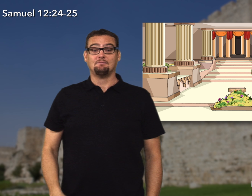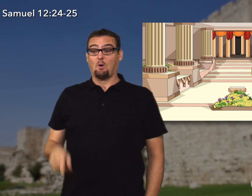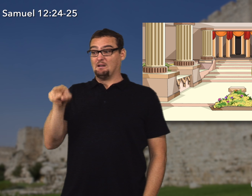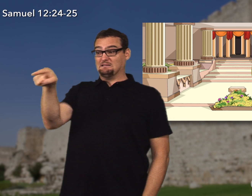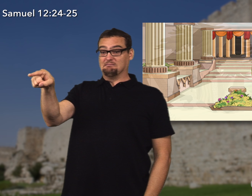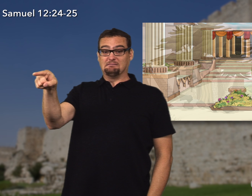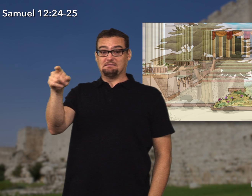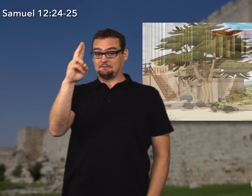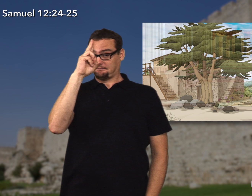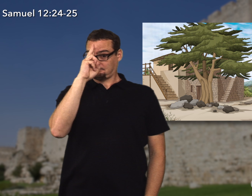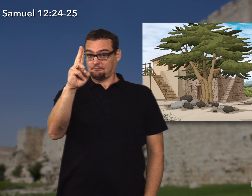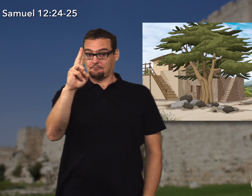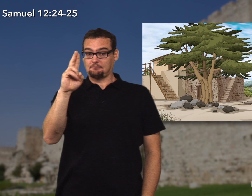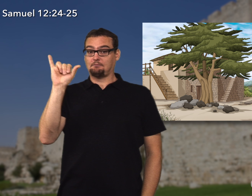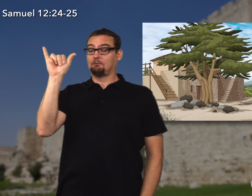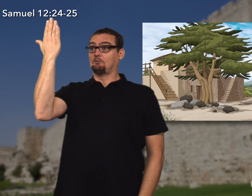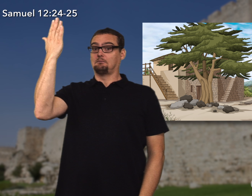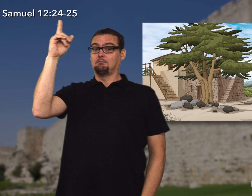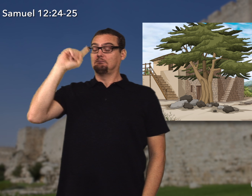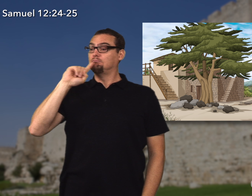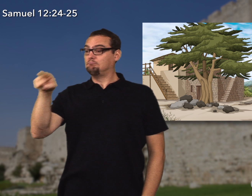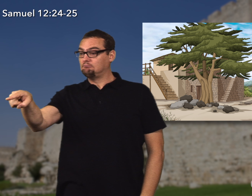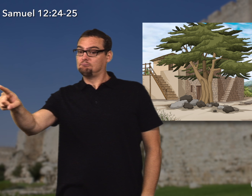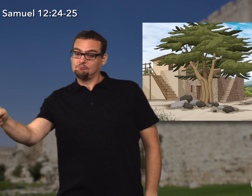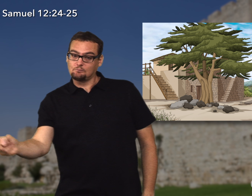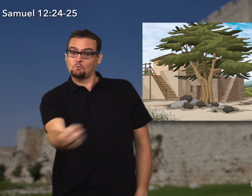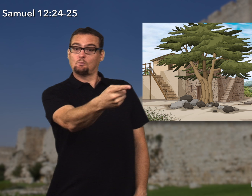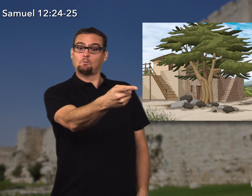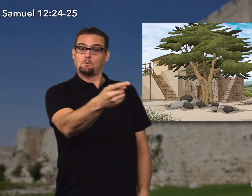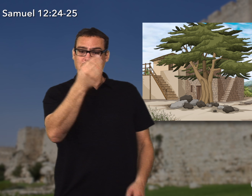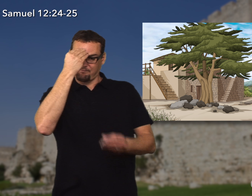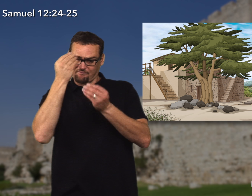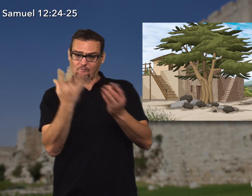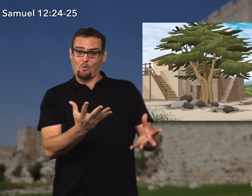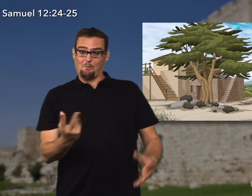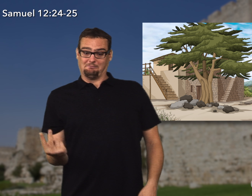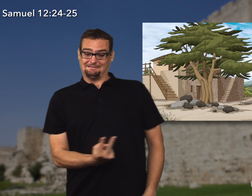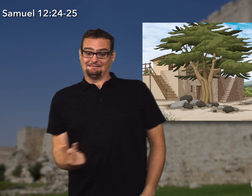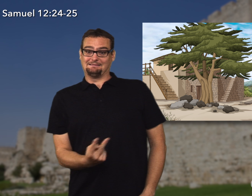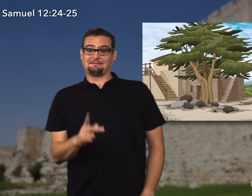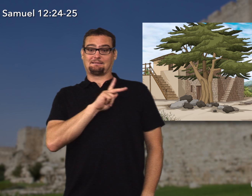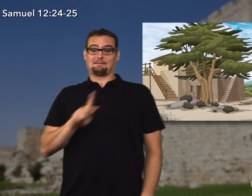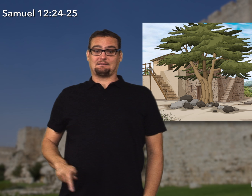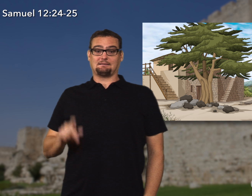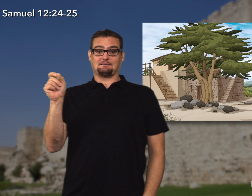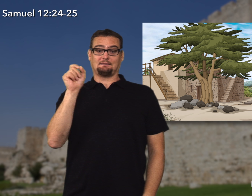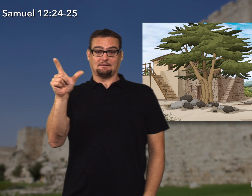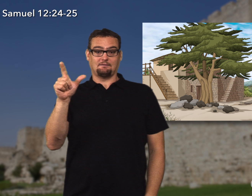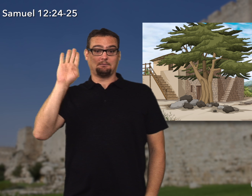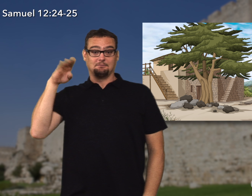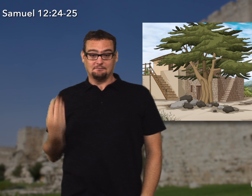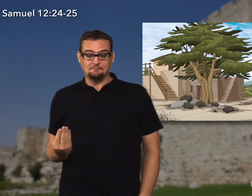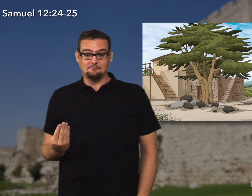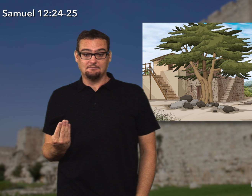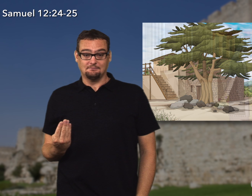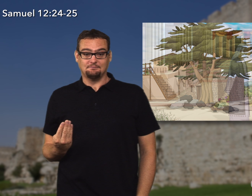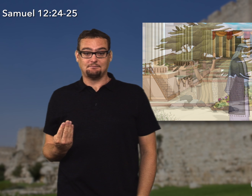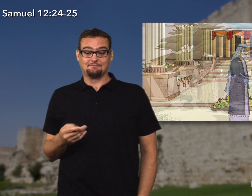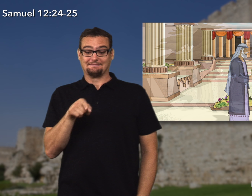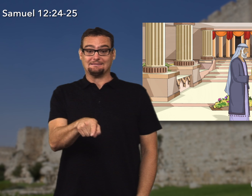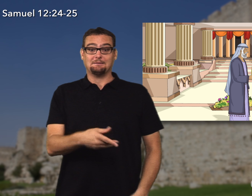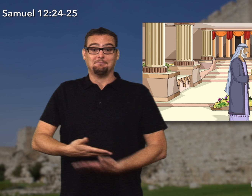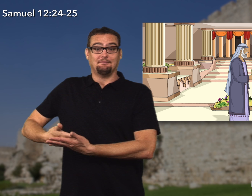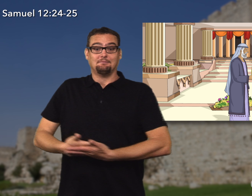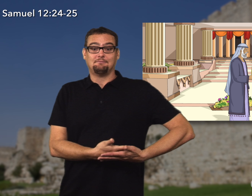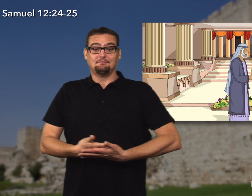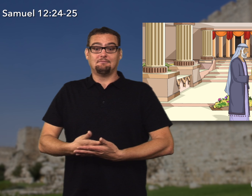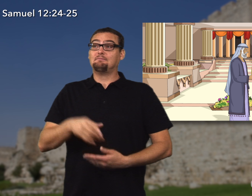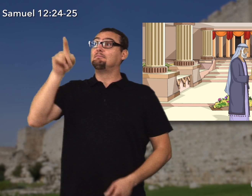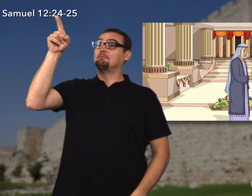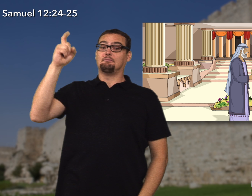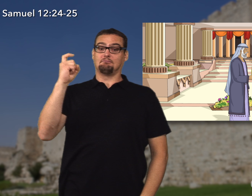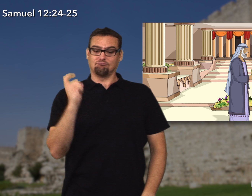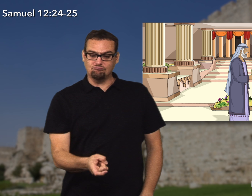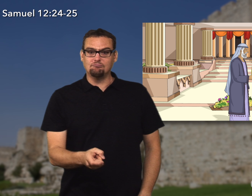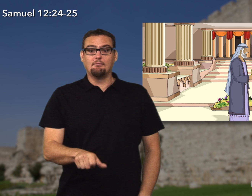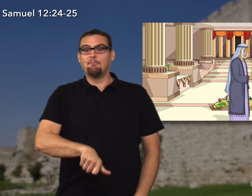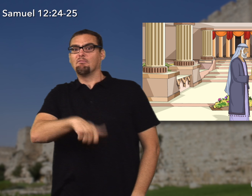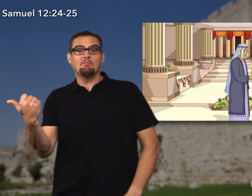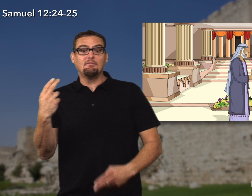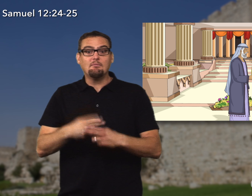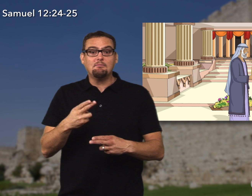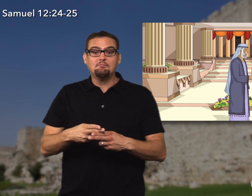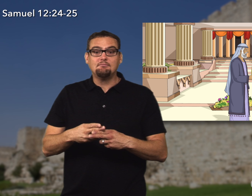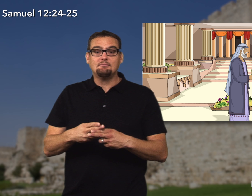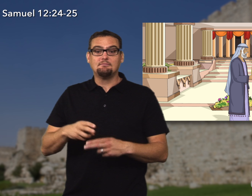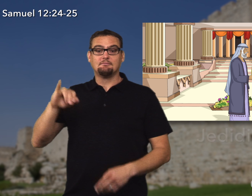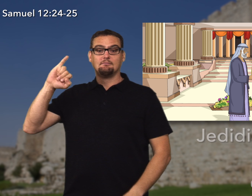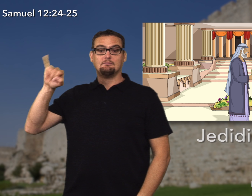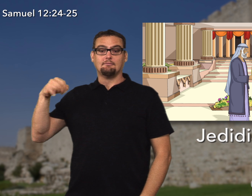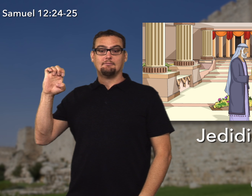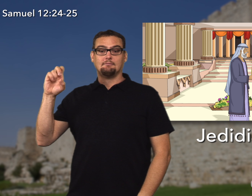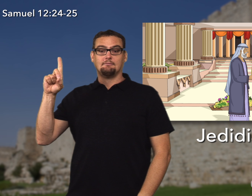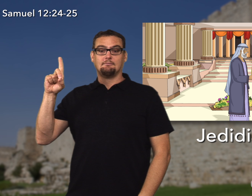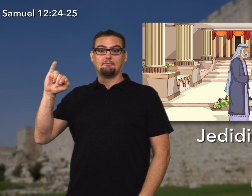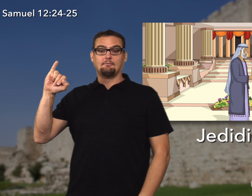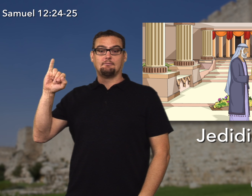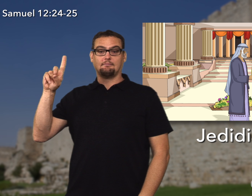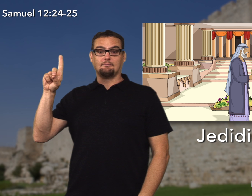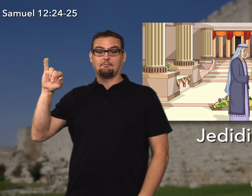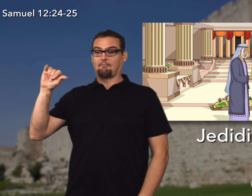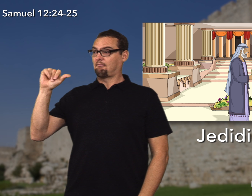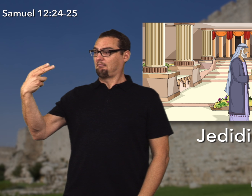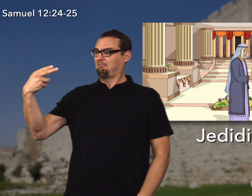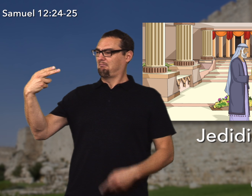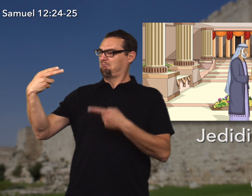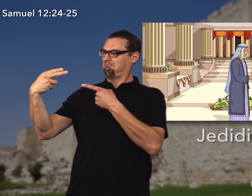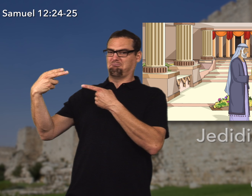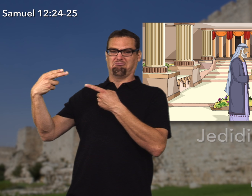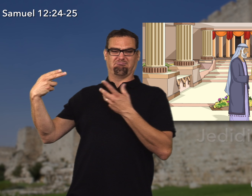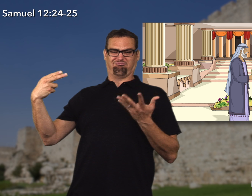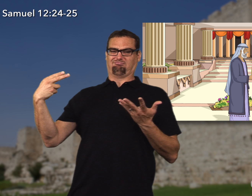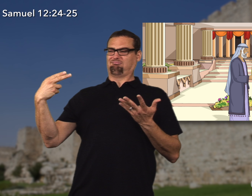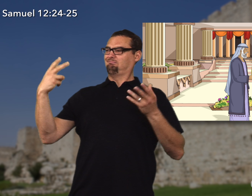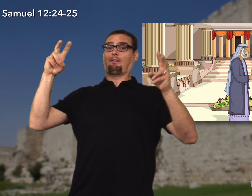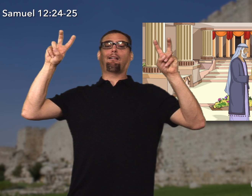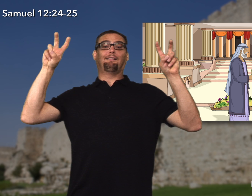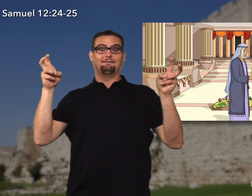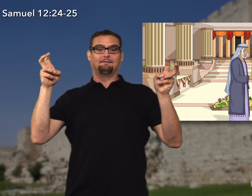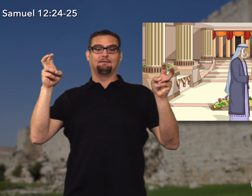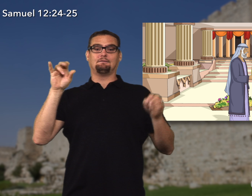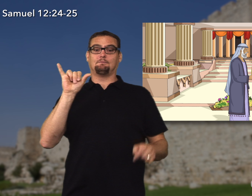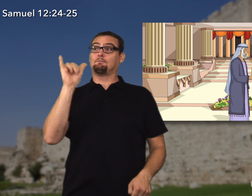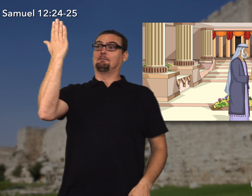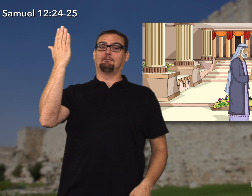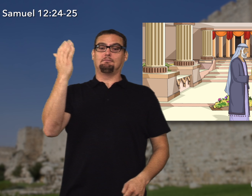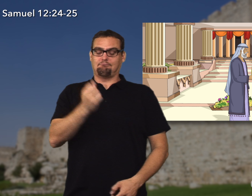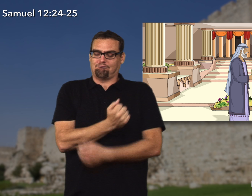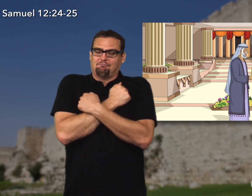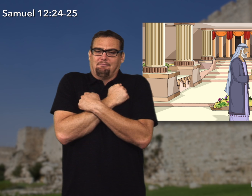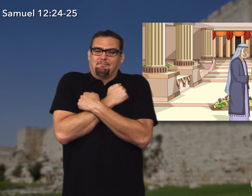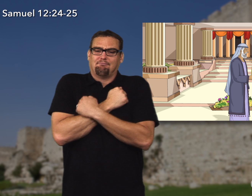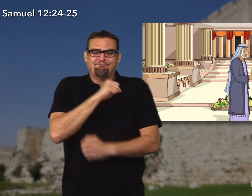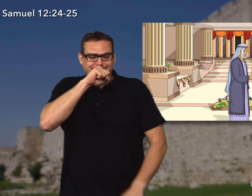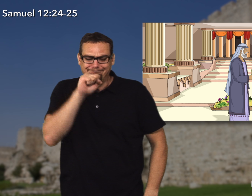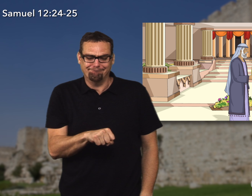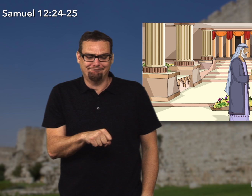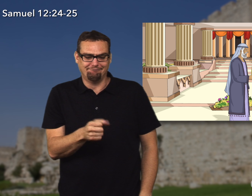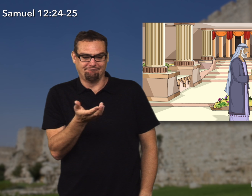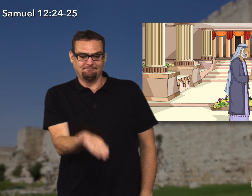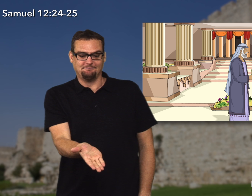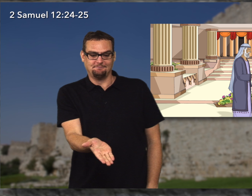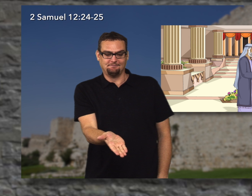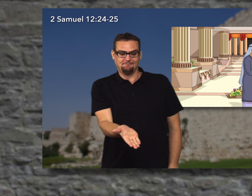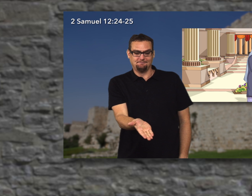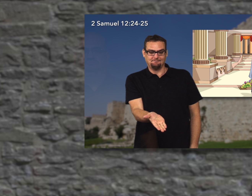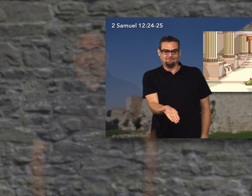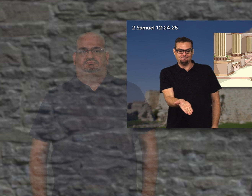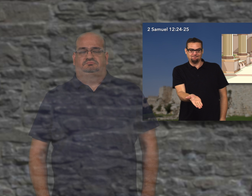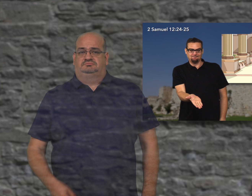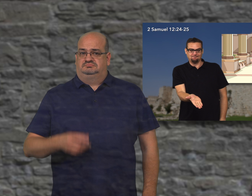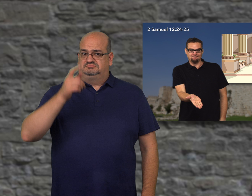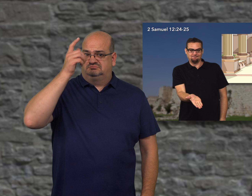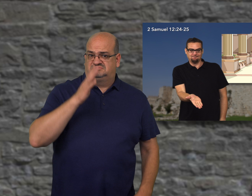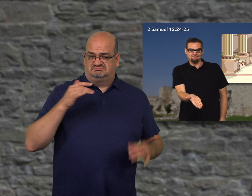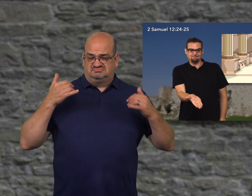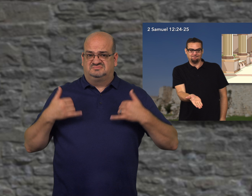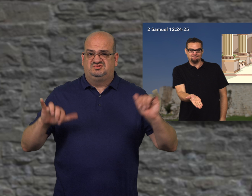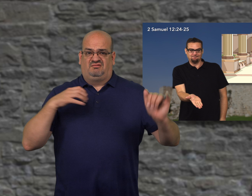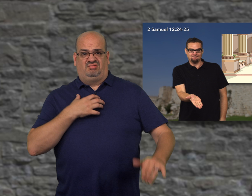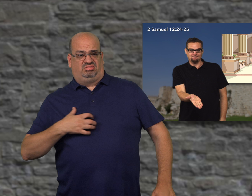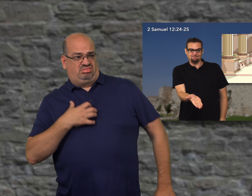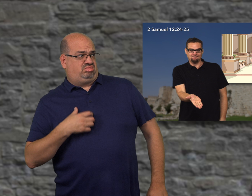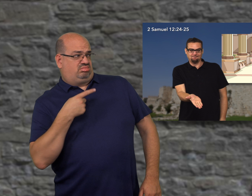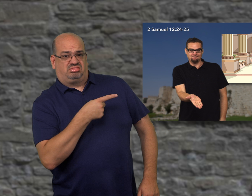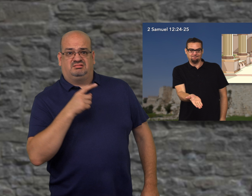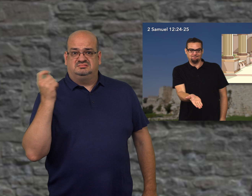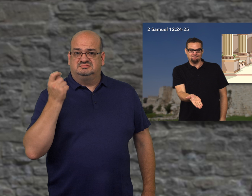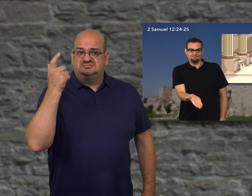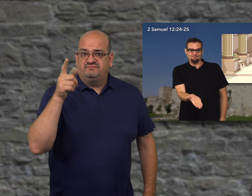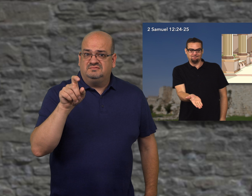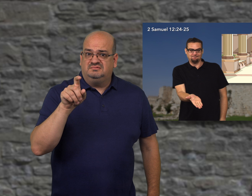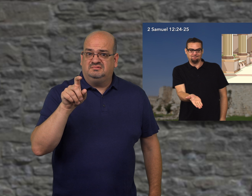Now the LORD loved the child and sent word through Nathan the prophet to name him Jedidiah because the LORD loved him.